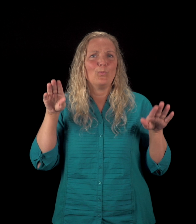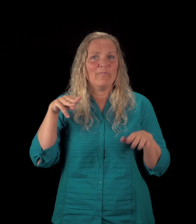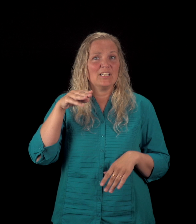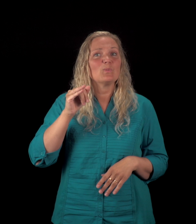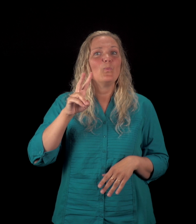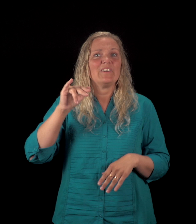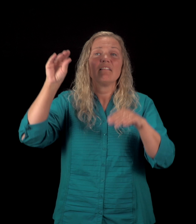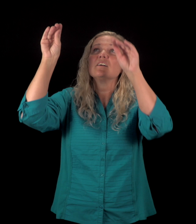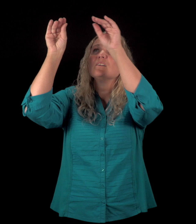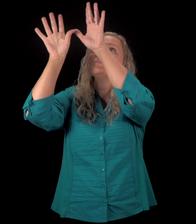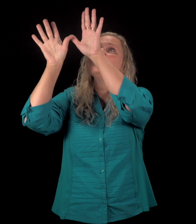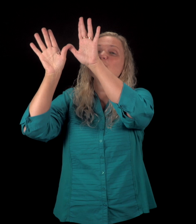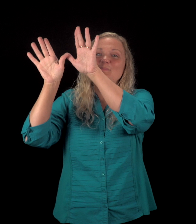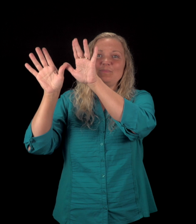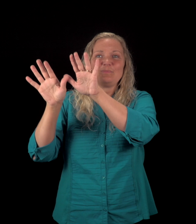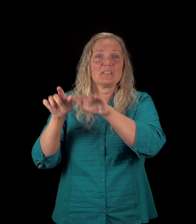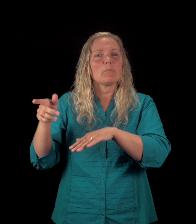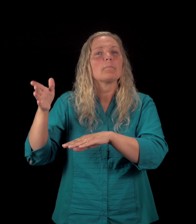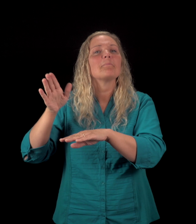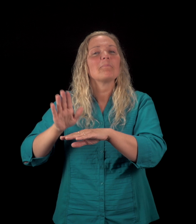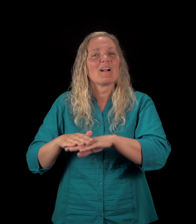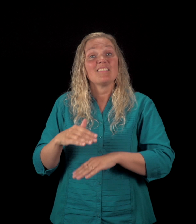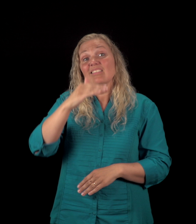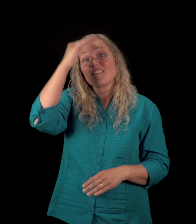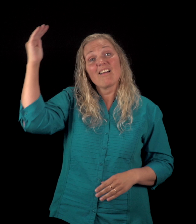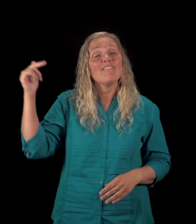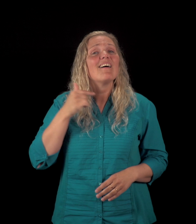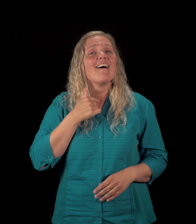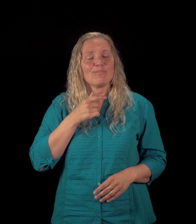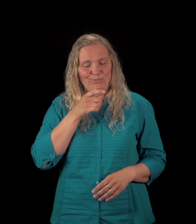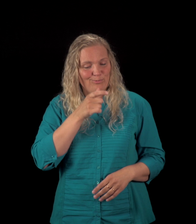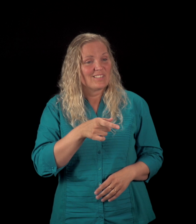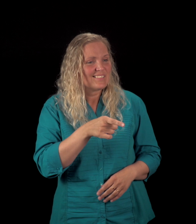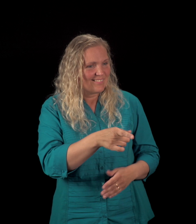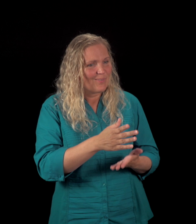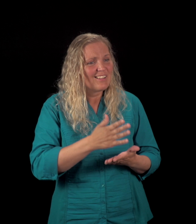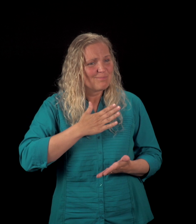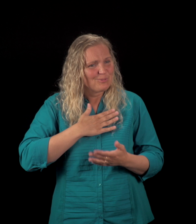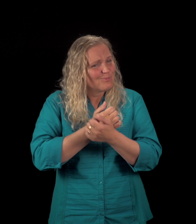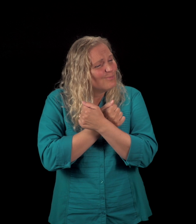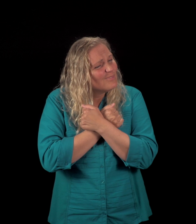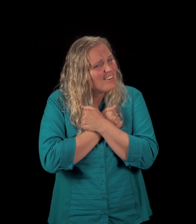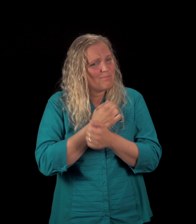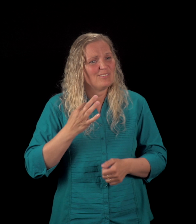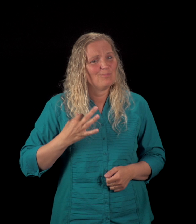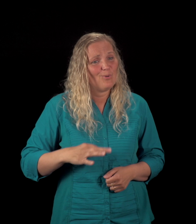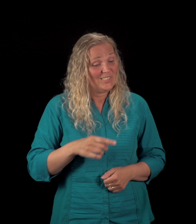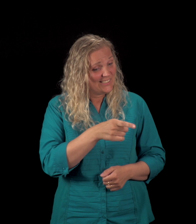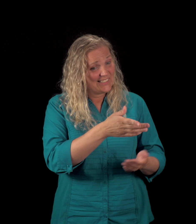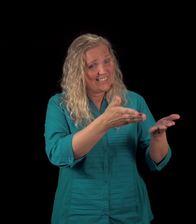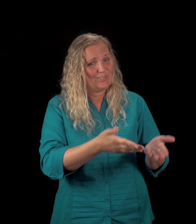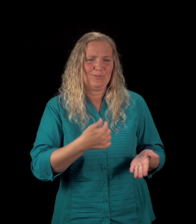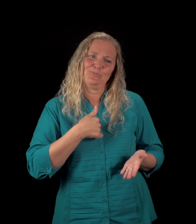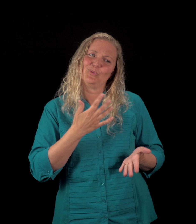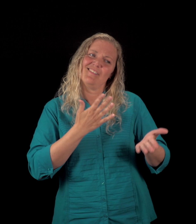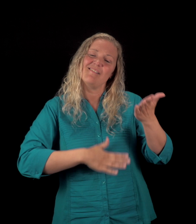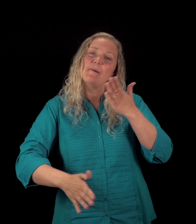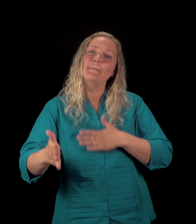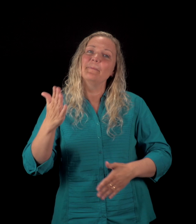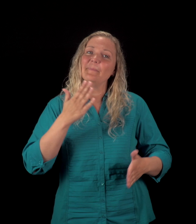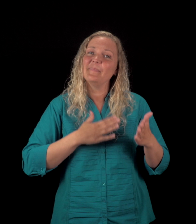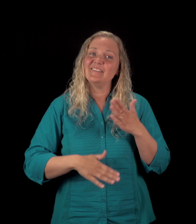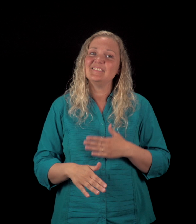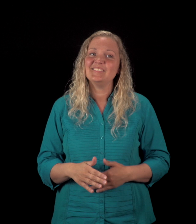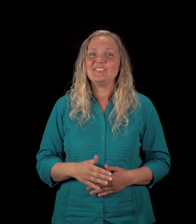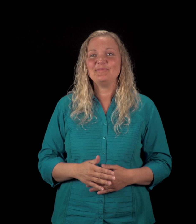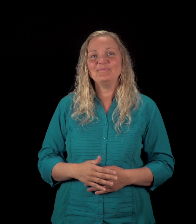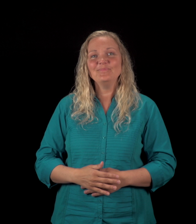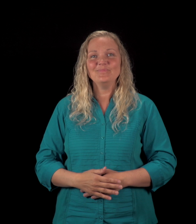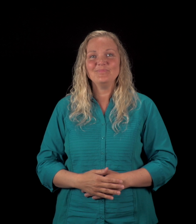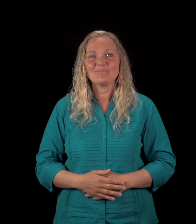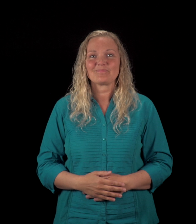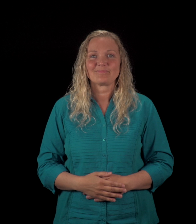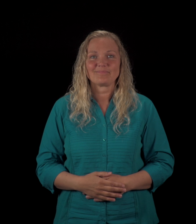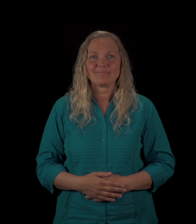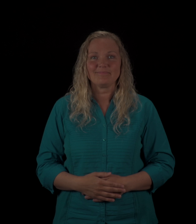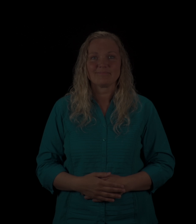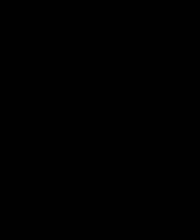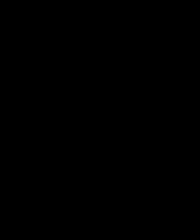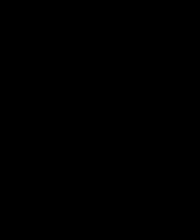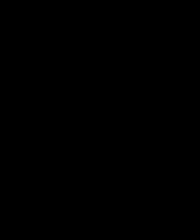And a voice came from heaven: “You are My beloved Son; in You I am well pleased.”